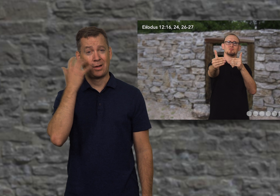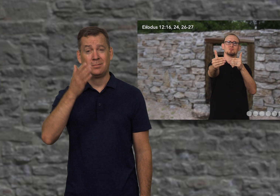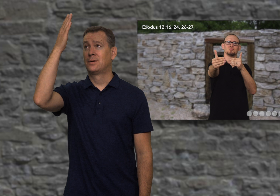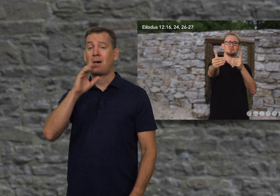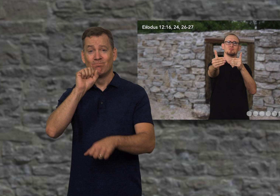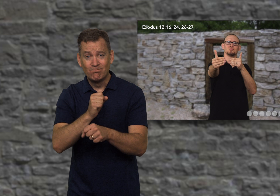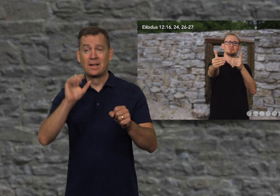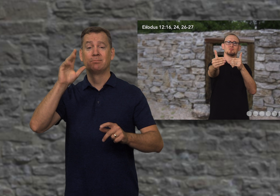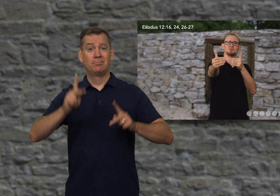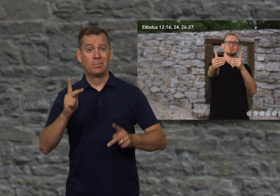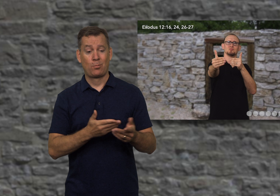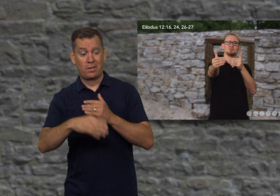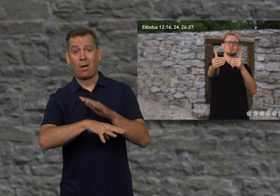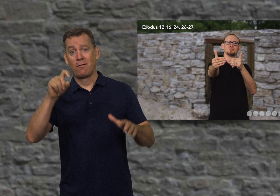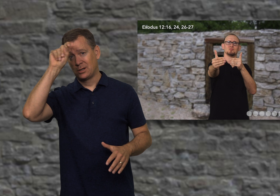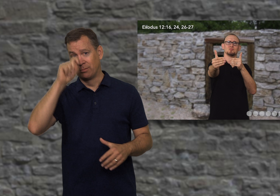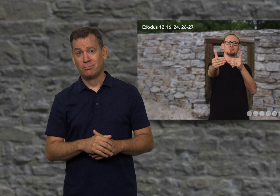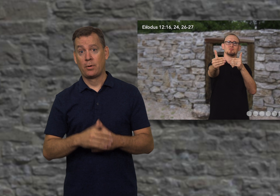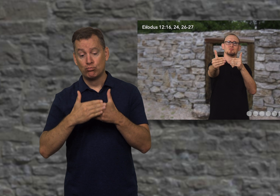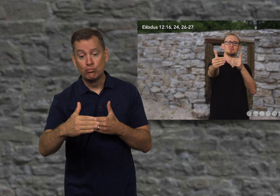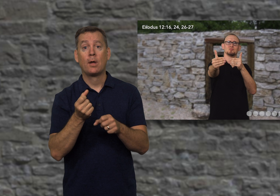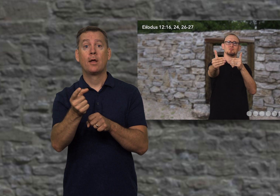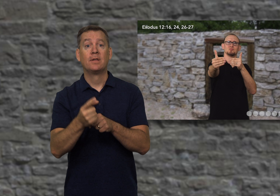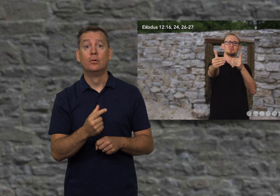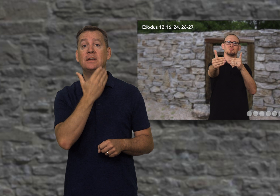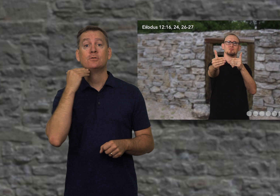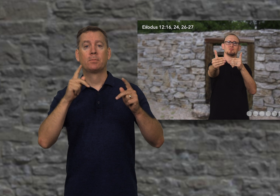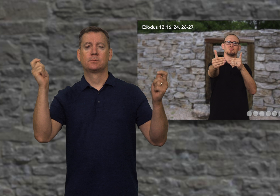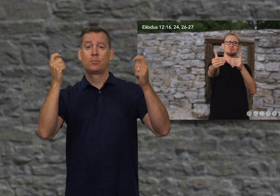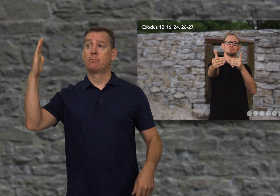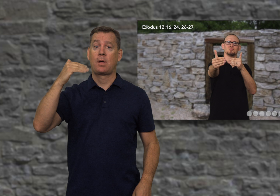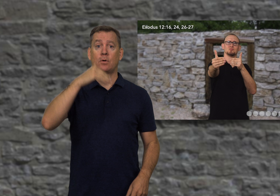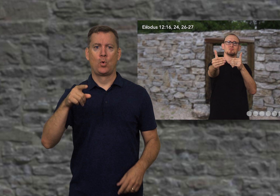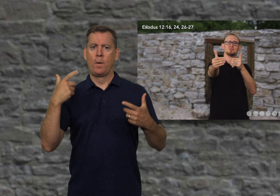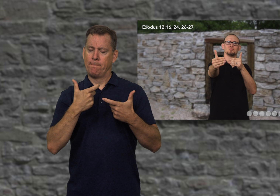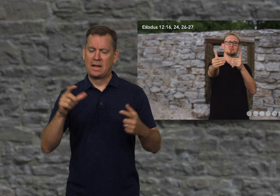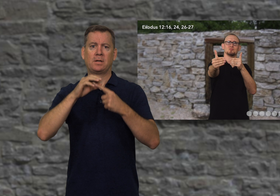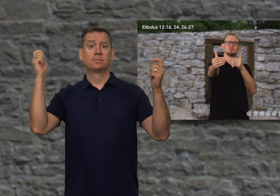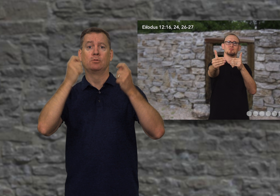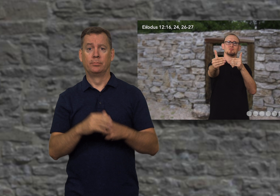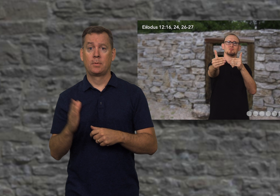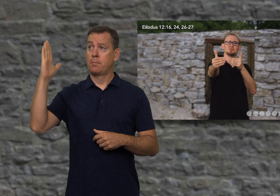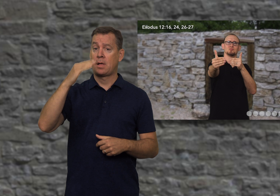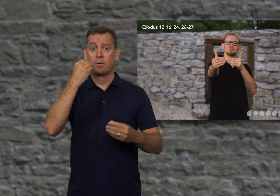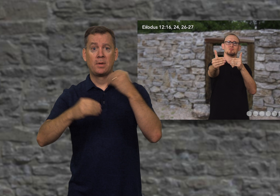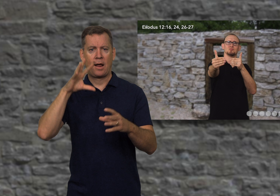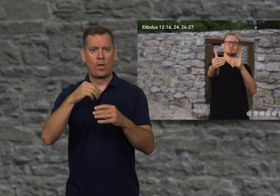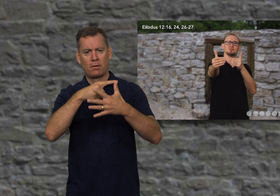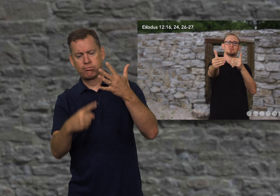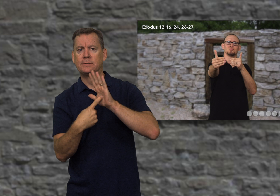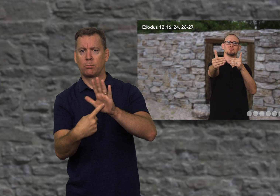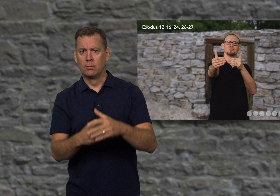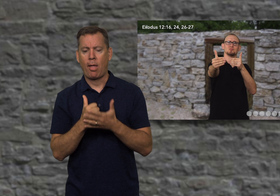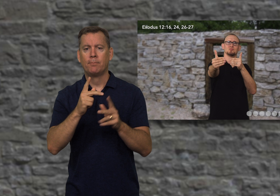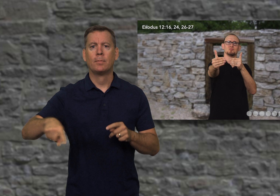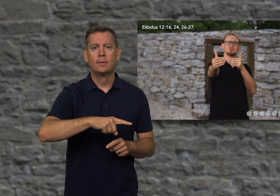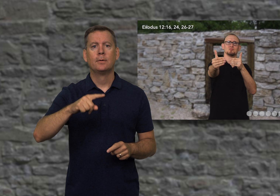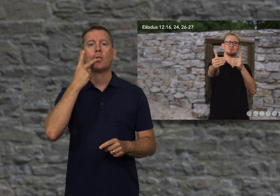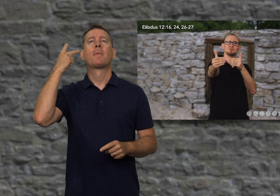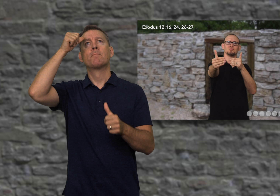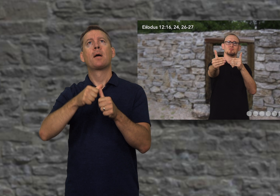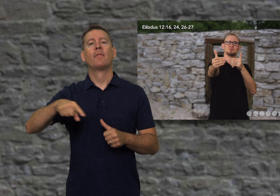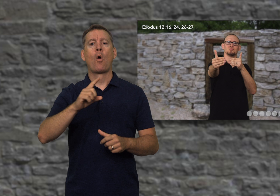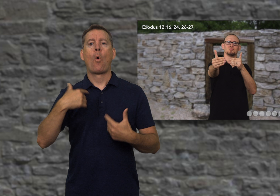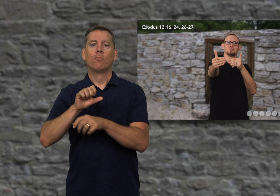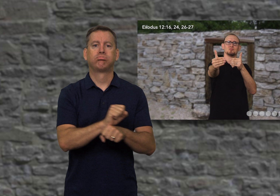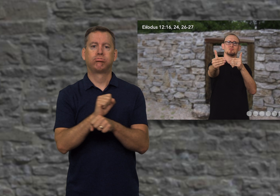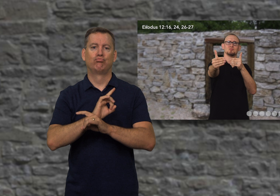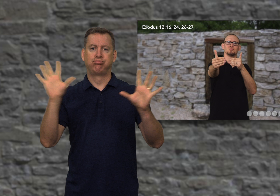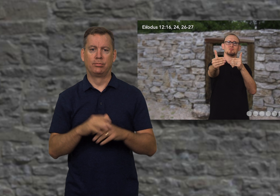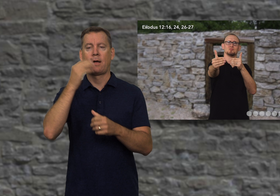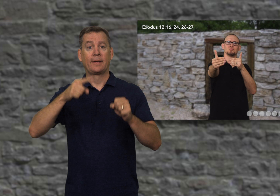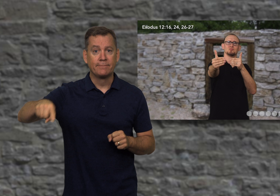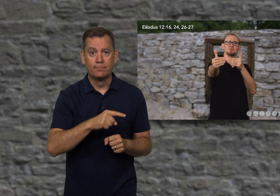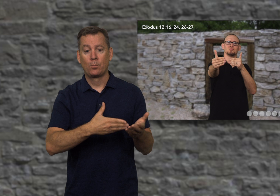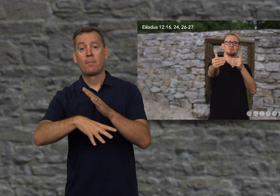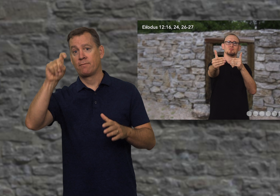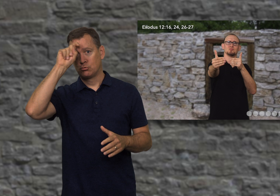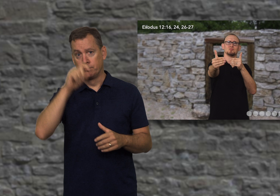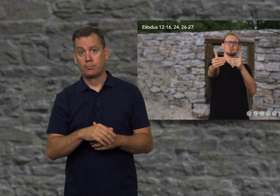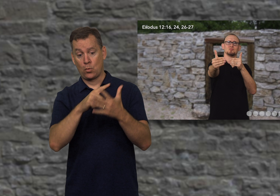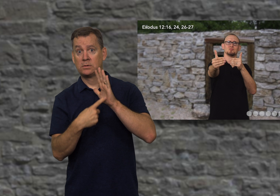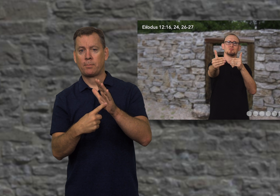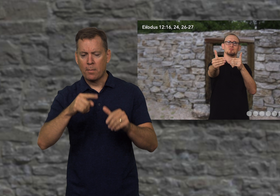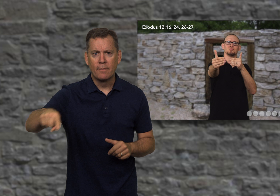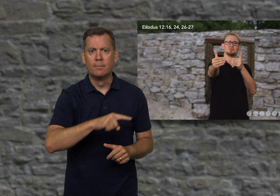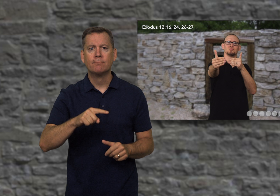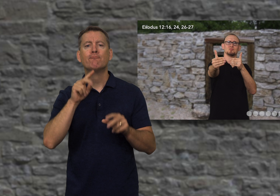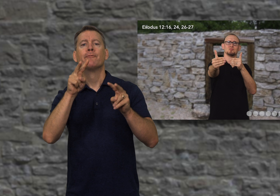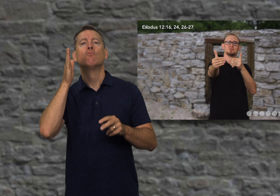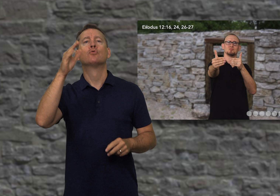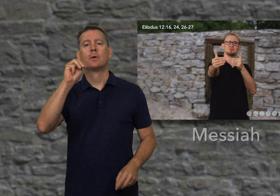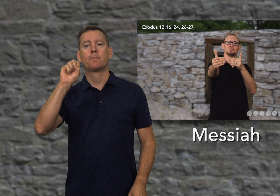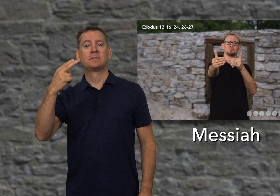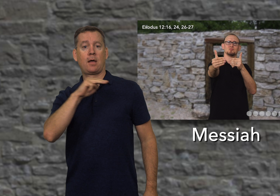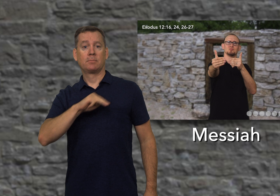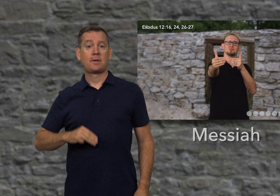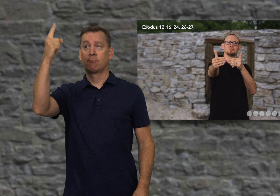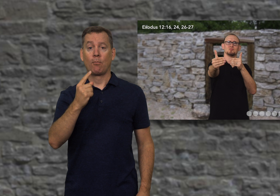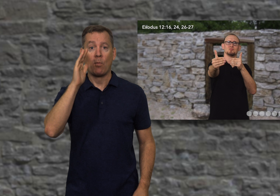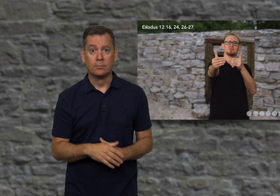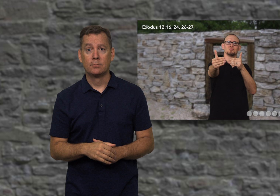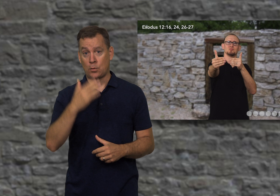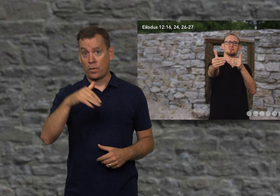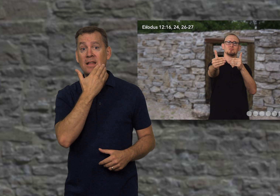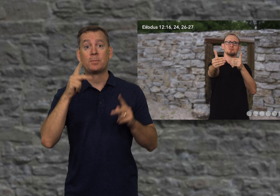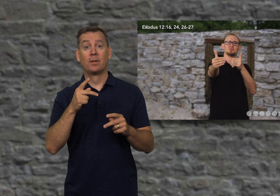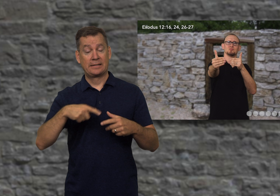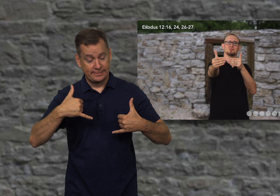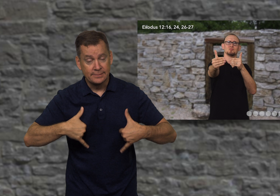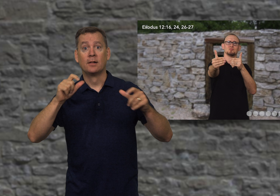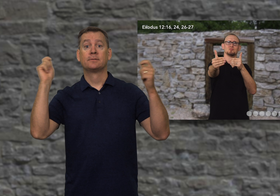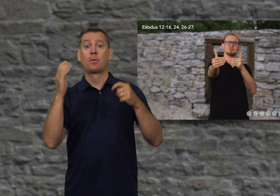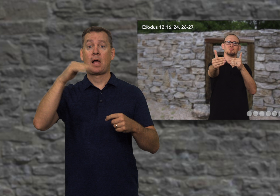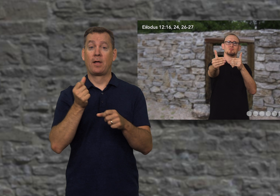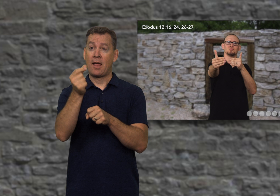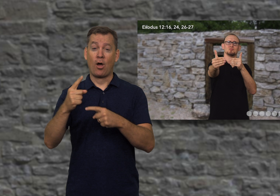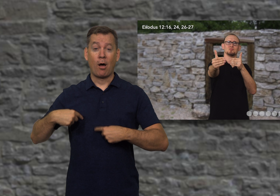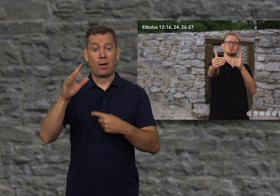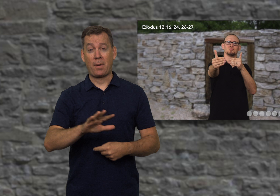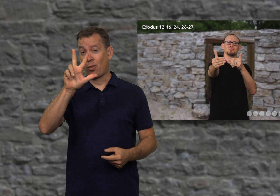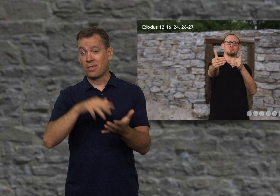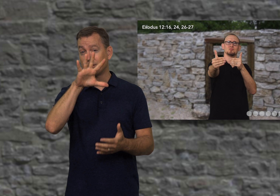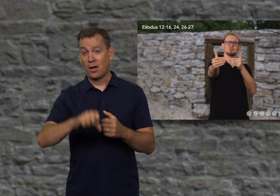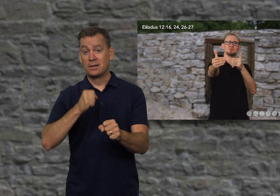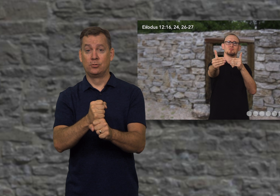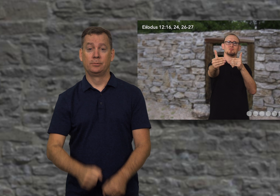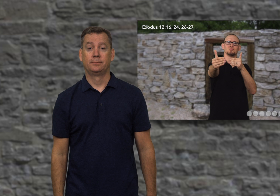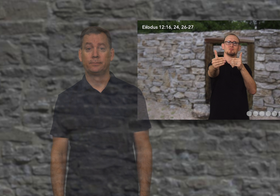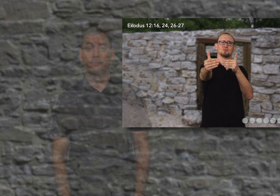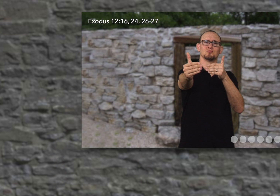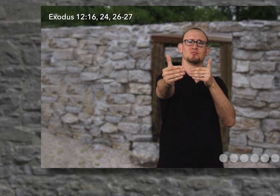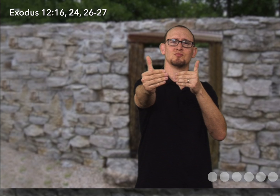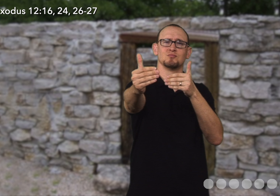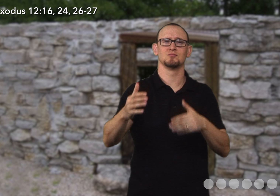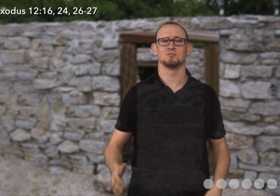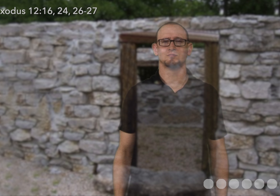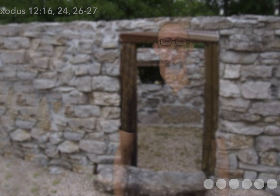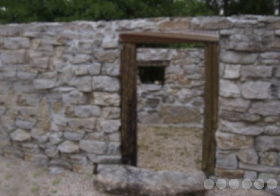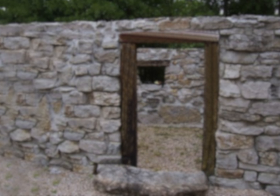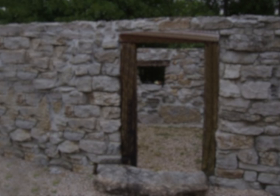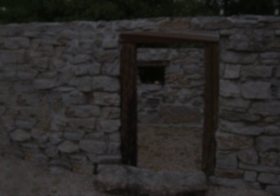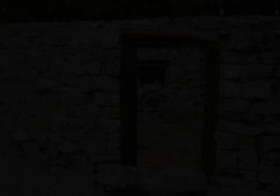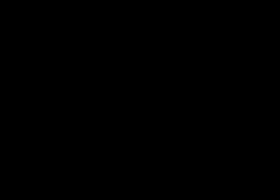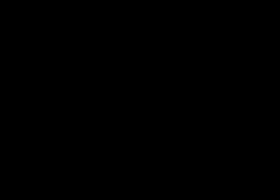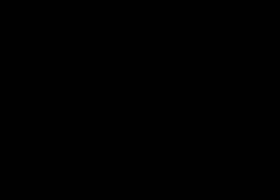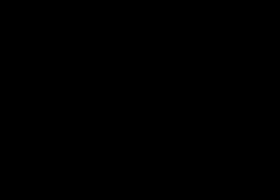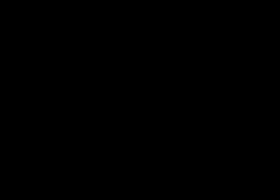you are to reply, ‘It is the Passover sacrifice to the LORD, who passed over the houses of the Israelites in Egypt when He struck down the Egyptians and spared our homes.’” Then the people bowed down and worshiped.